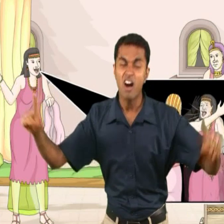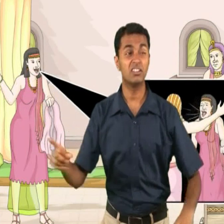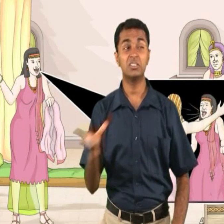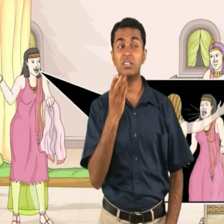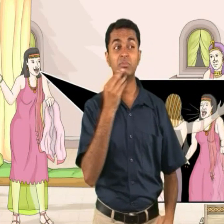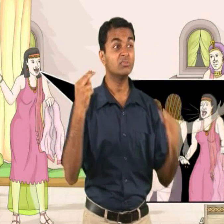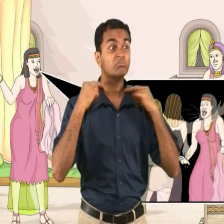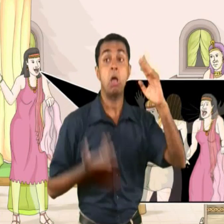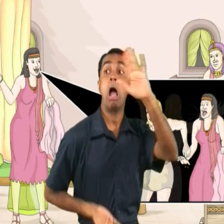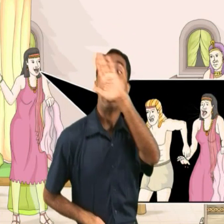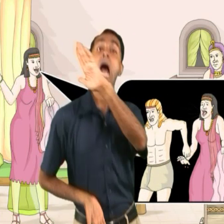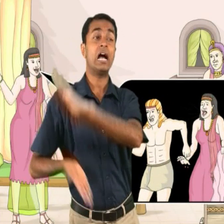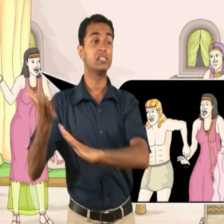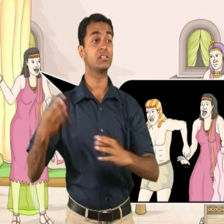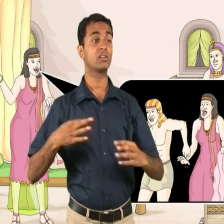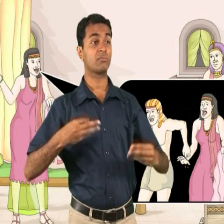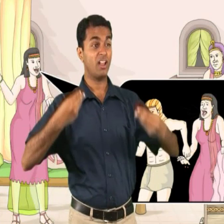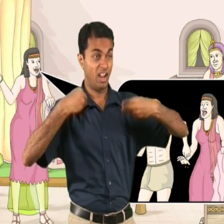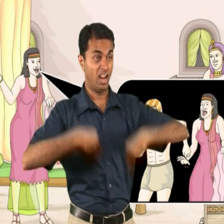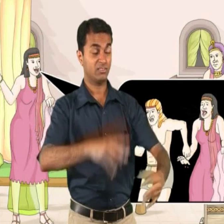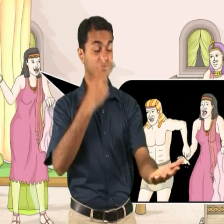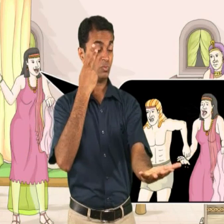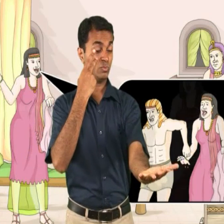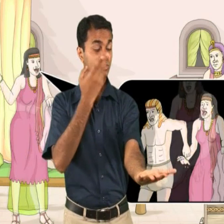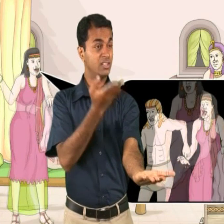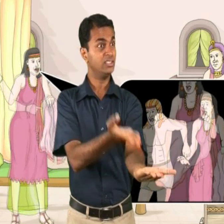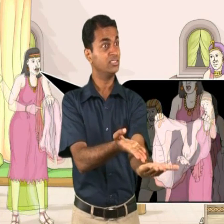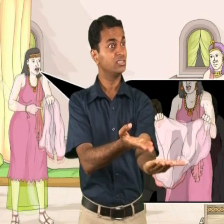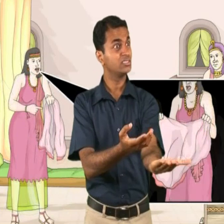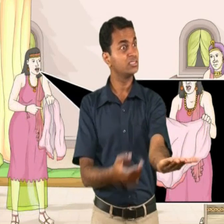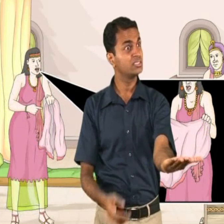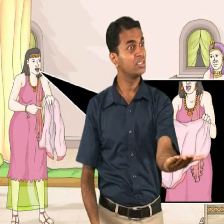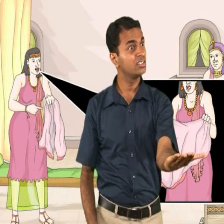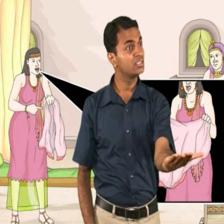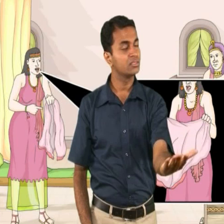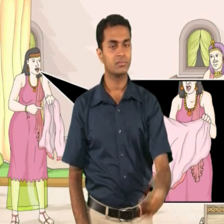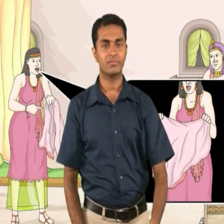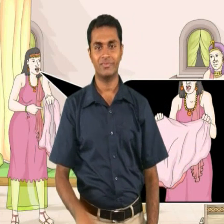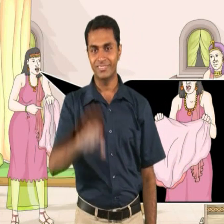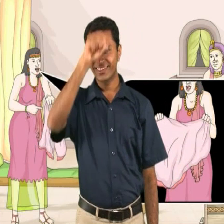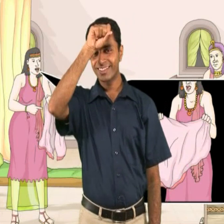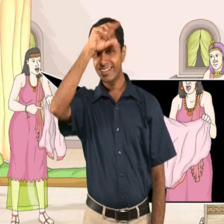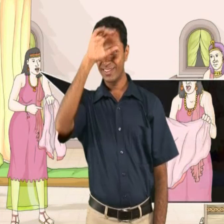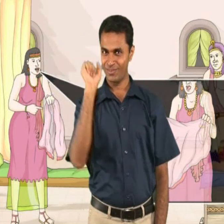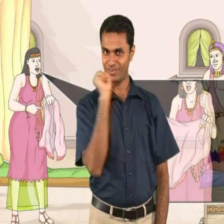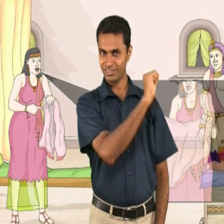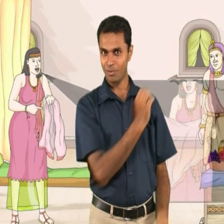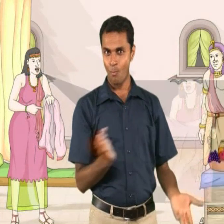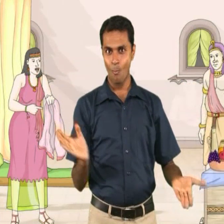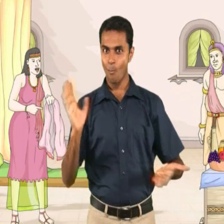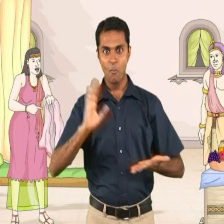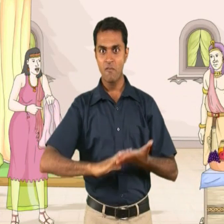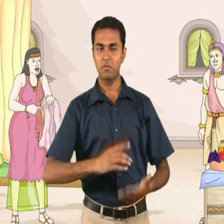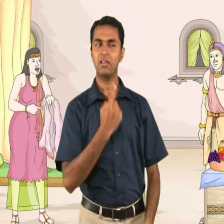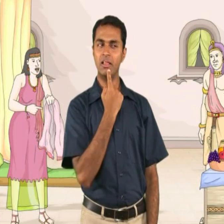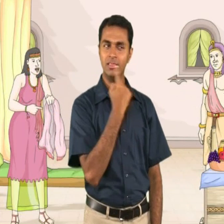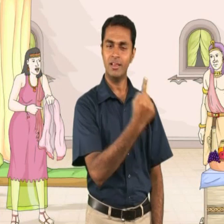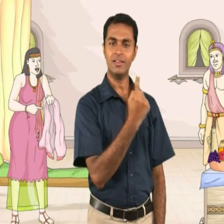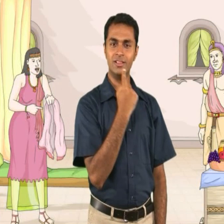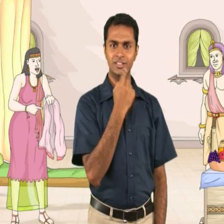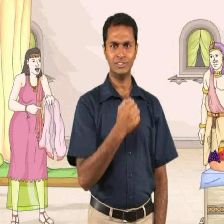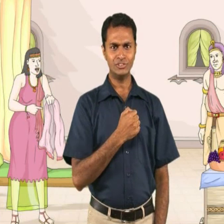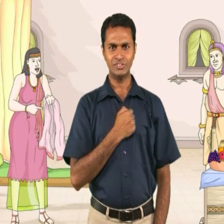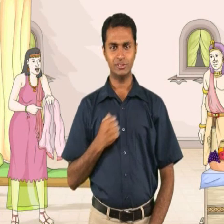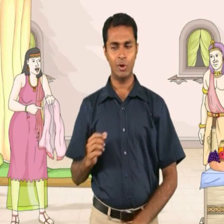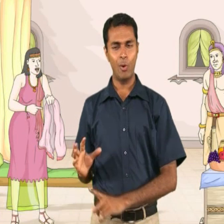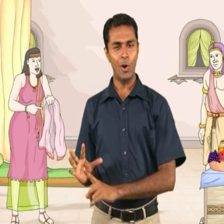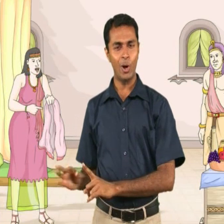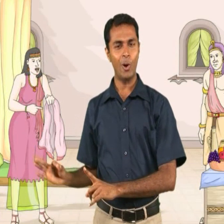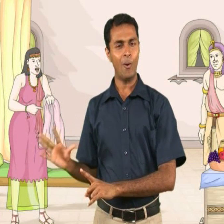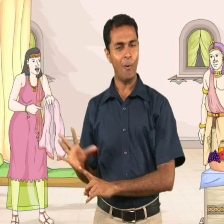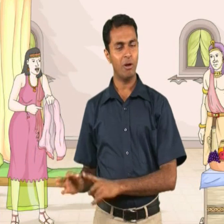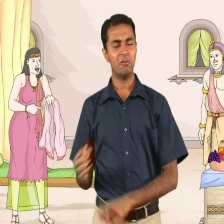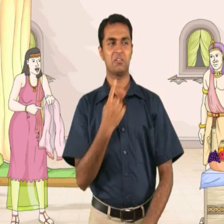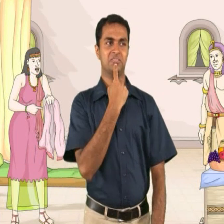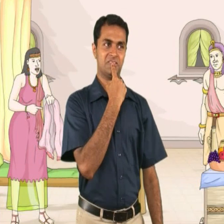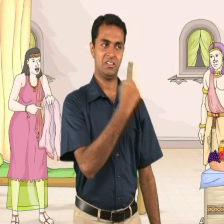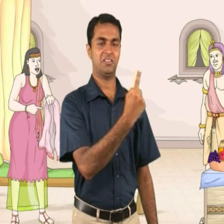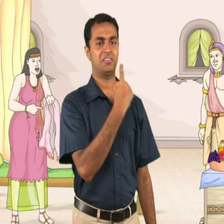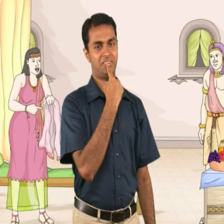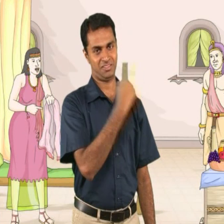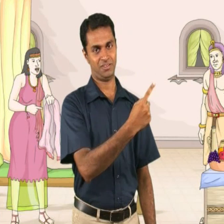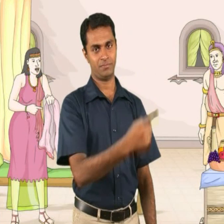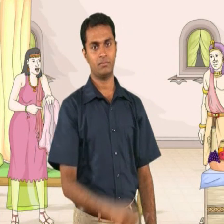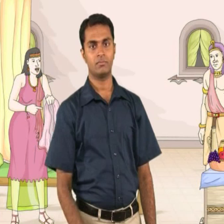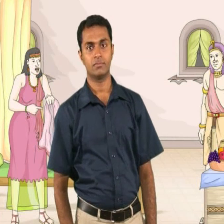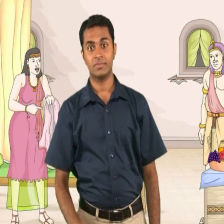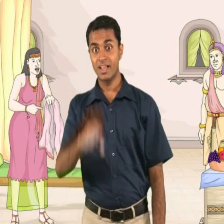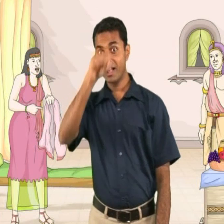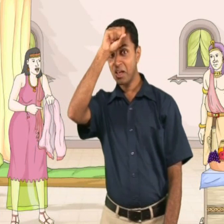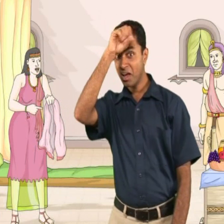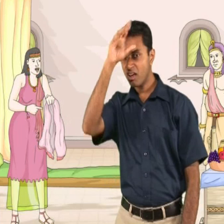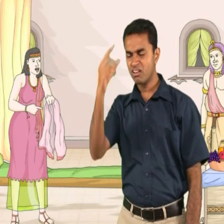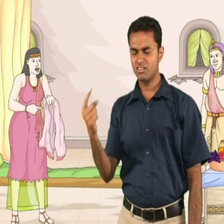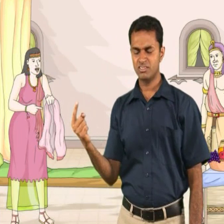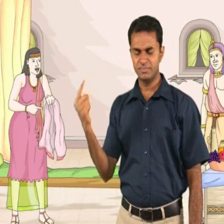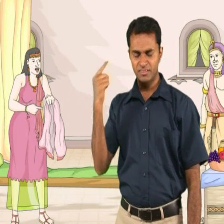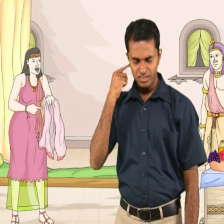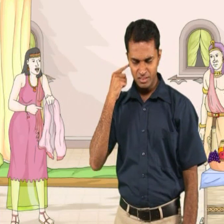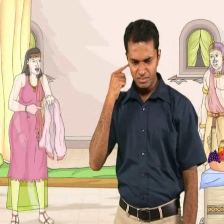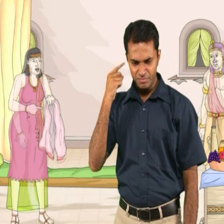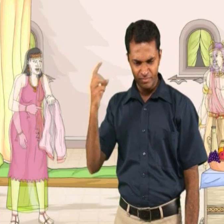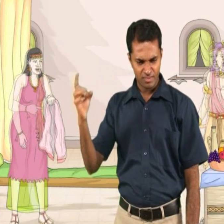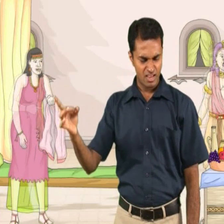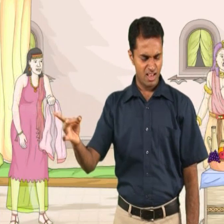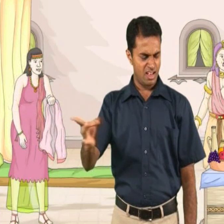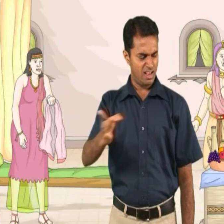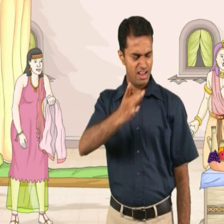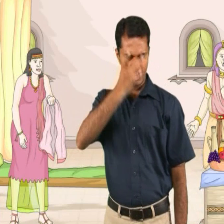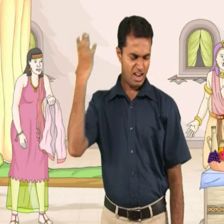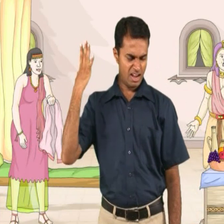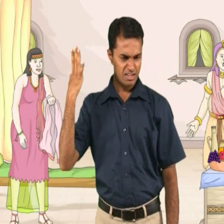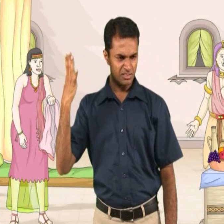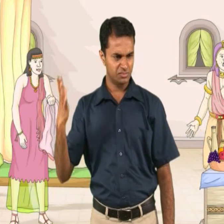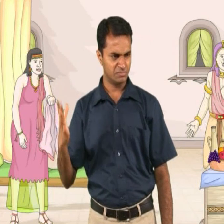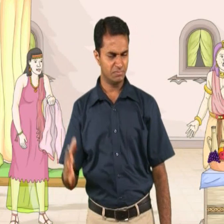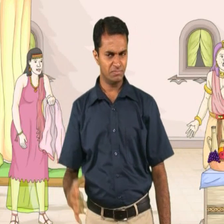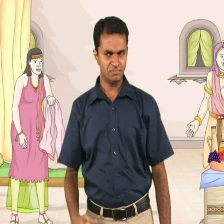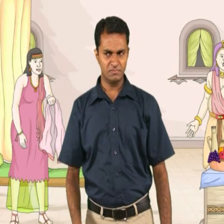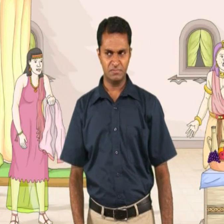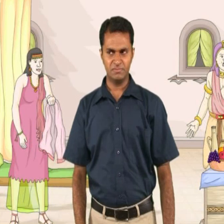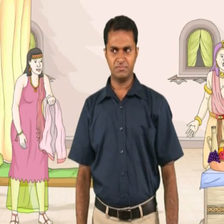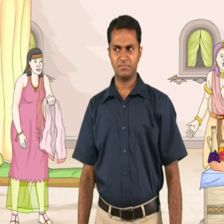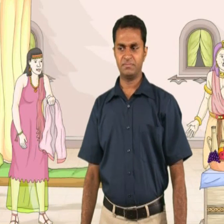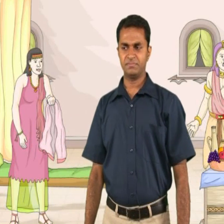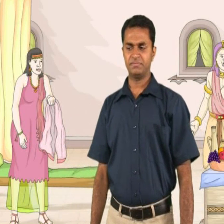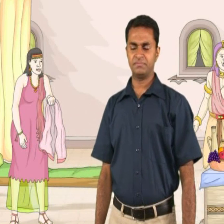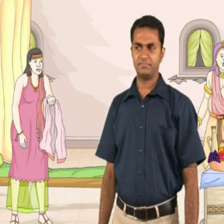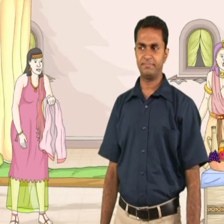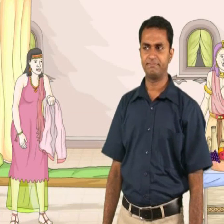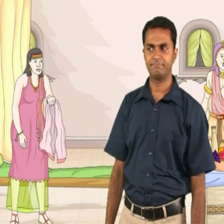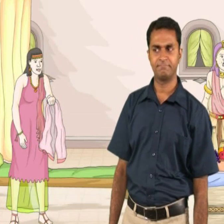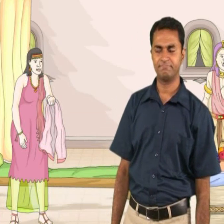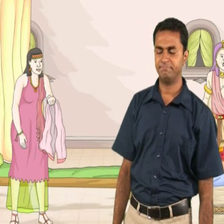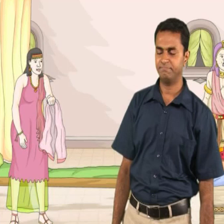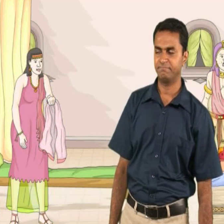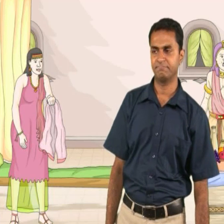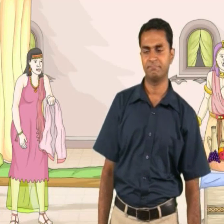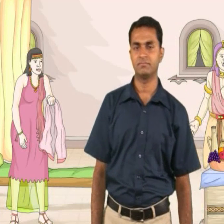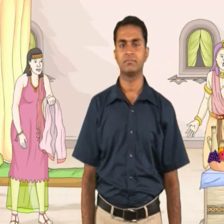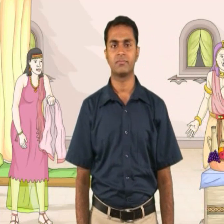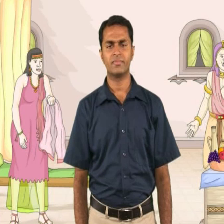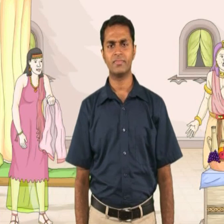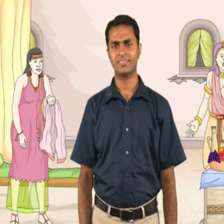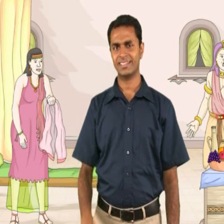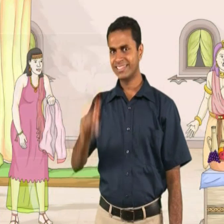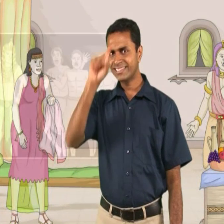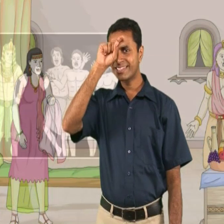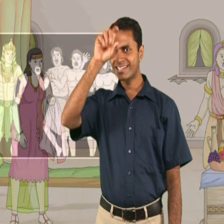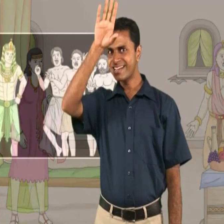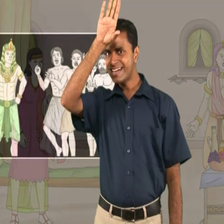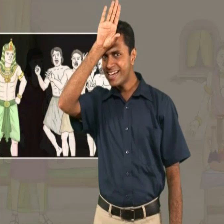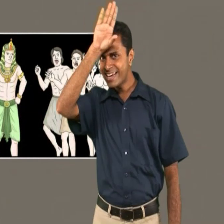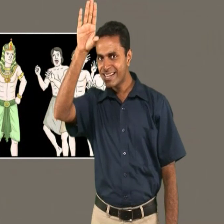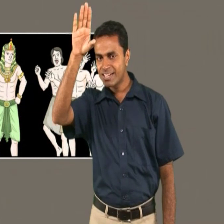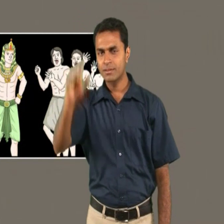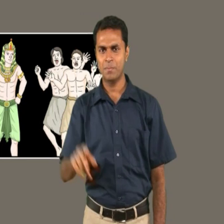When his master heard the story his wife told him, saying, “This is what your slave did to me,” he burned with anger.